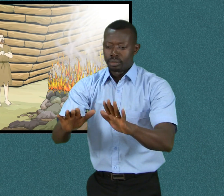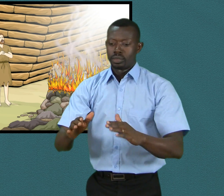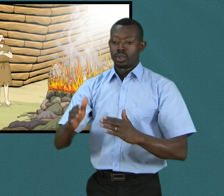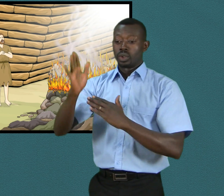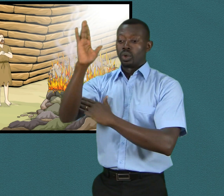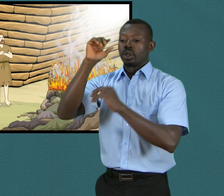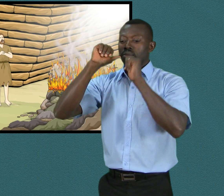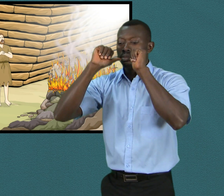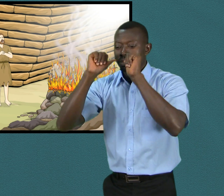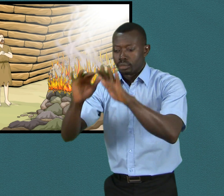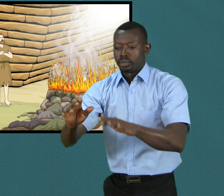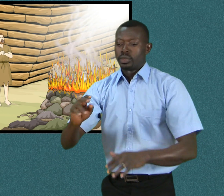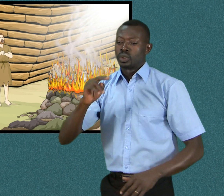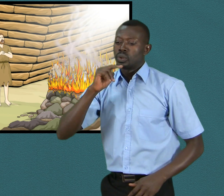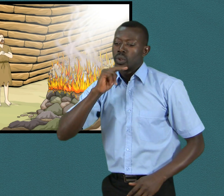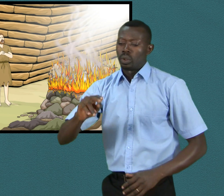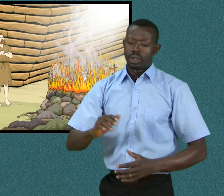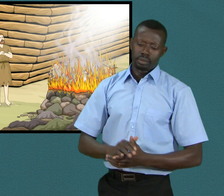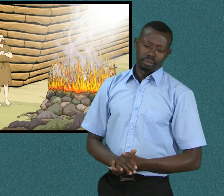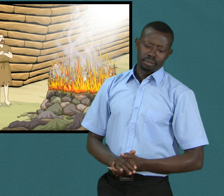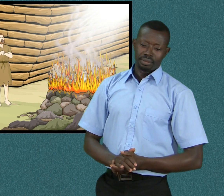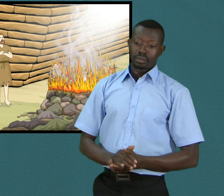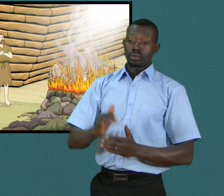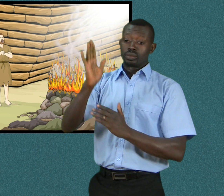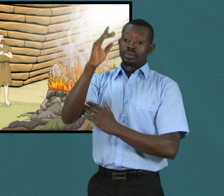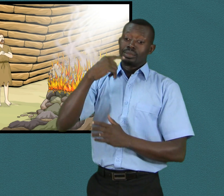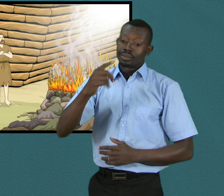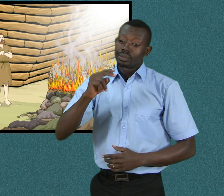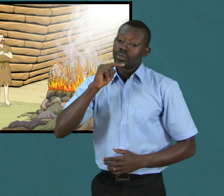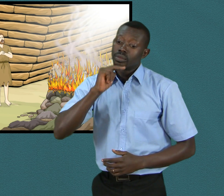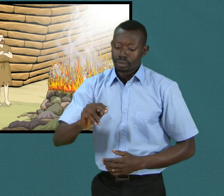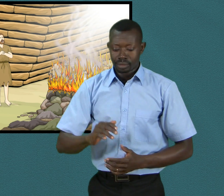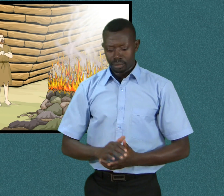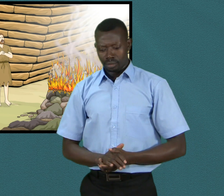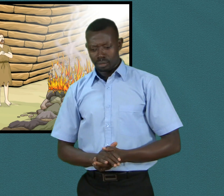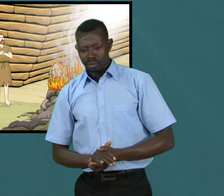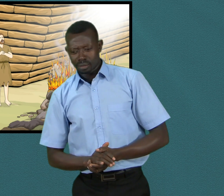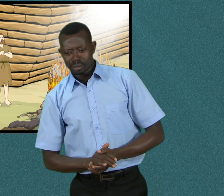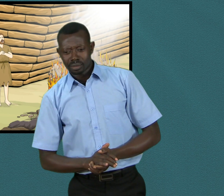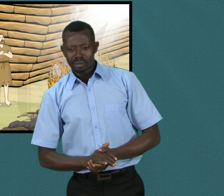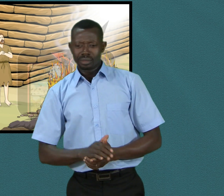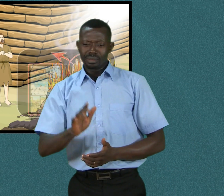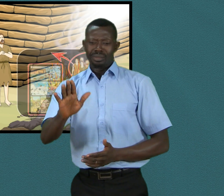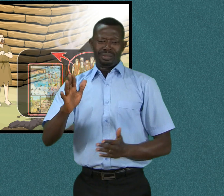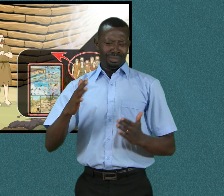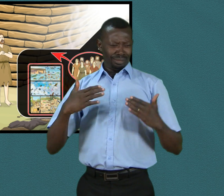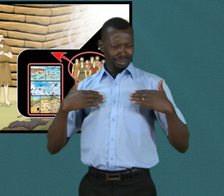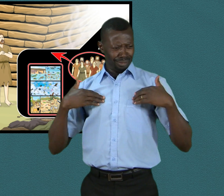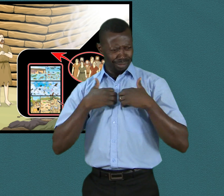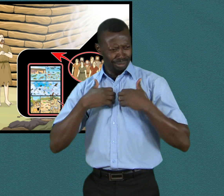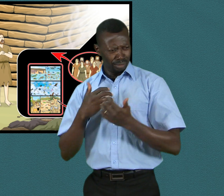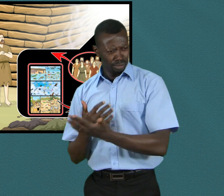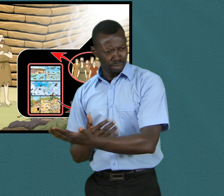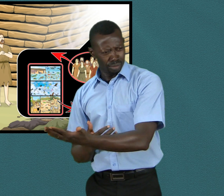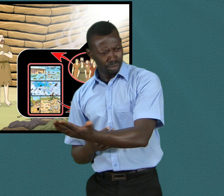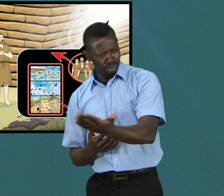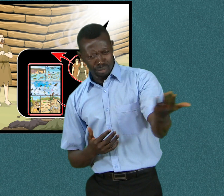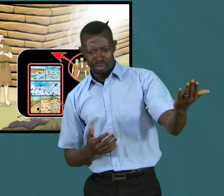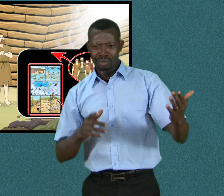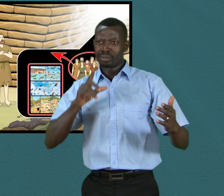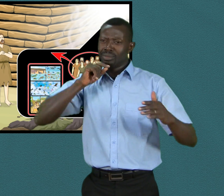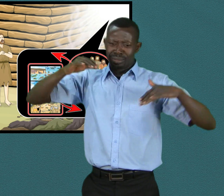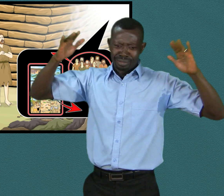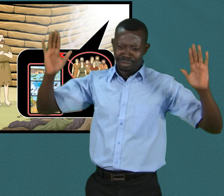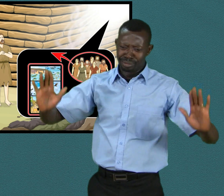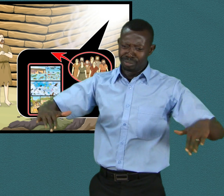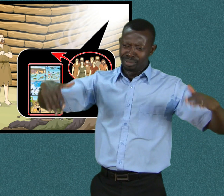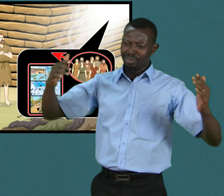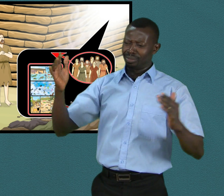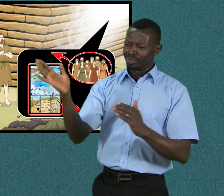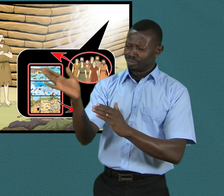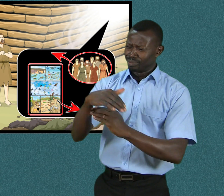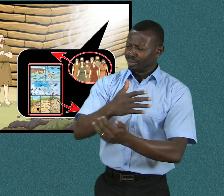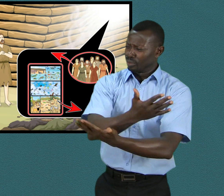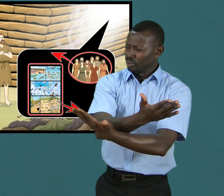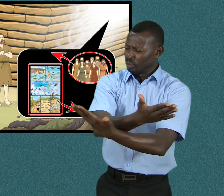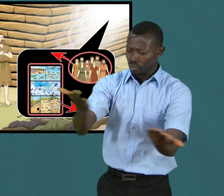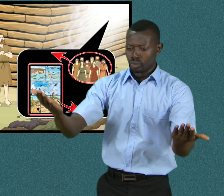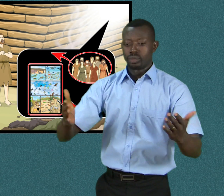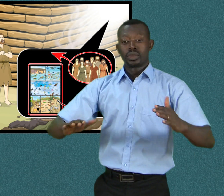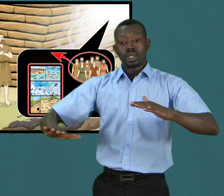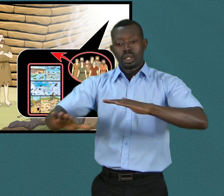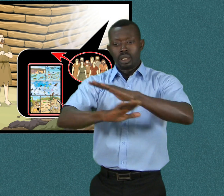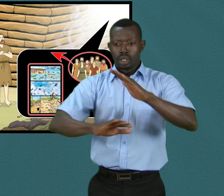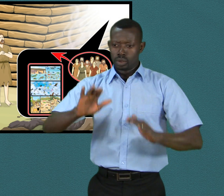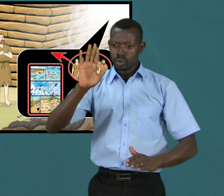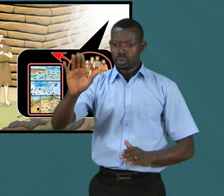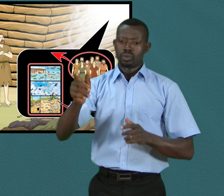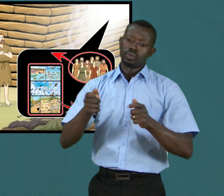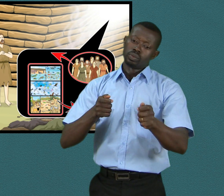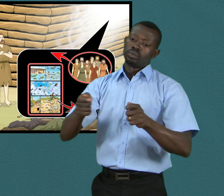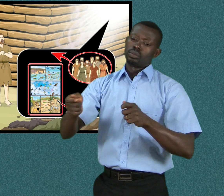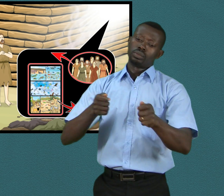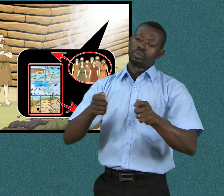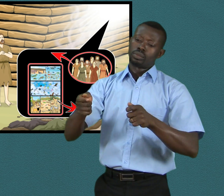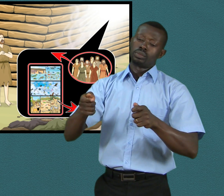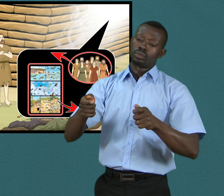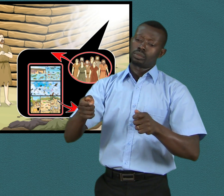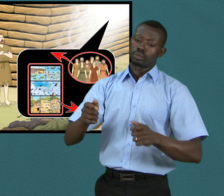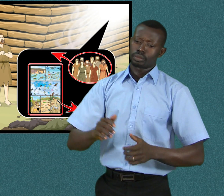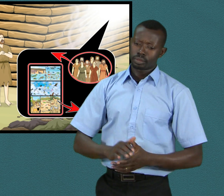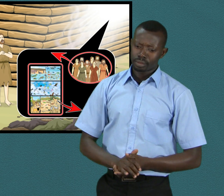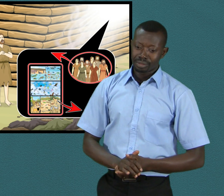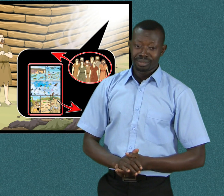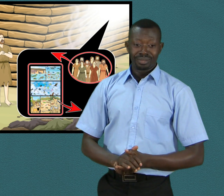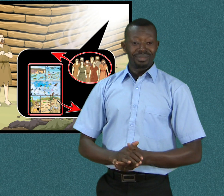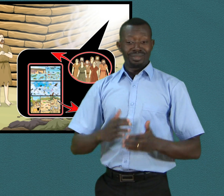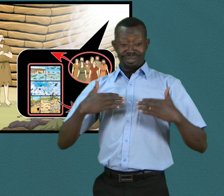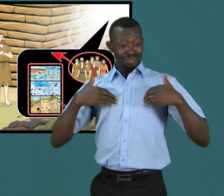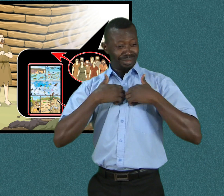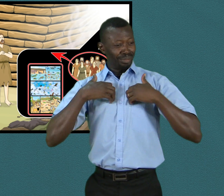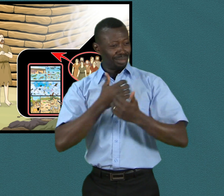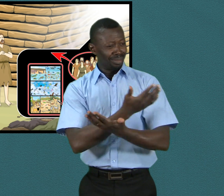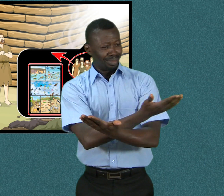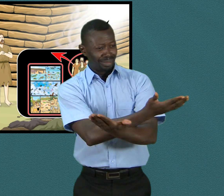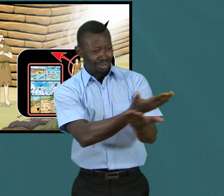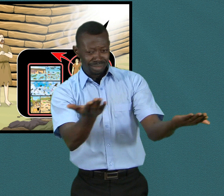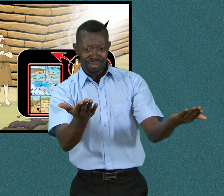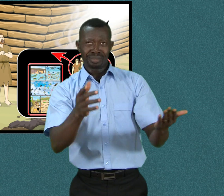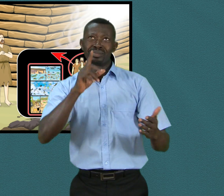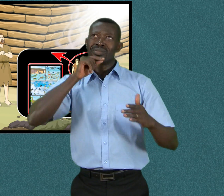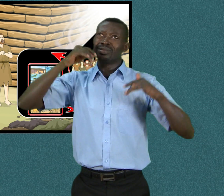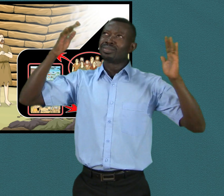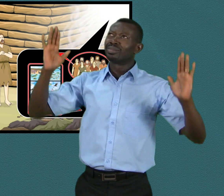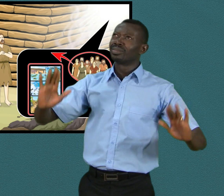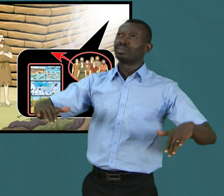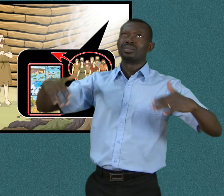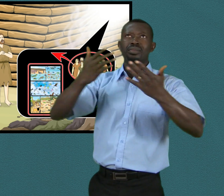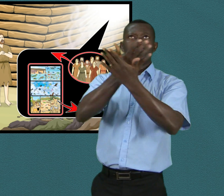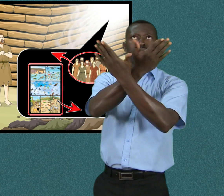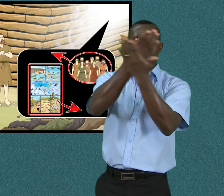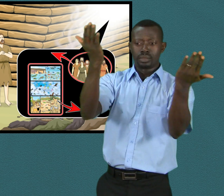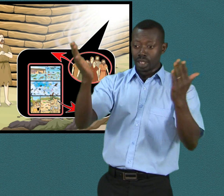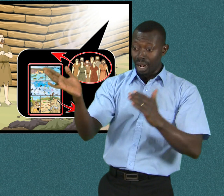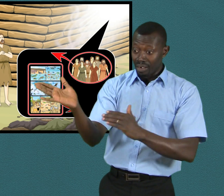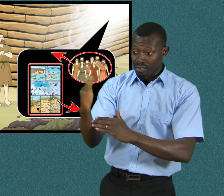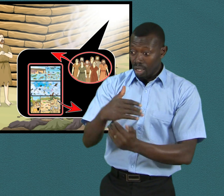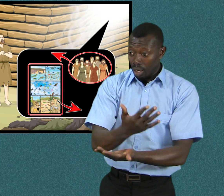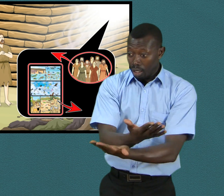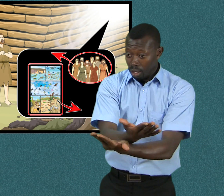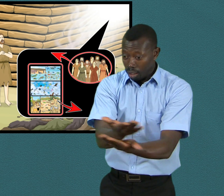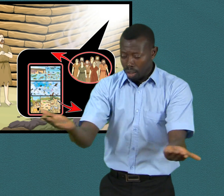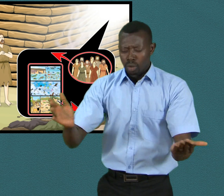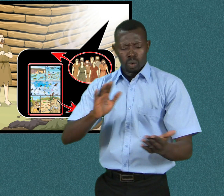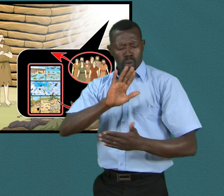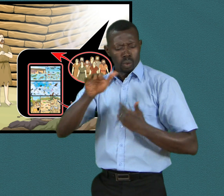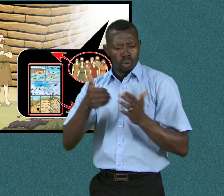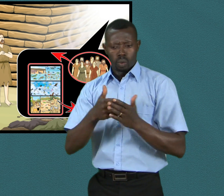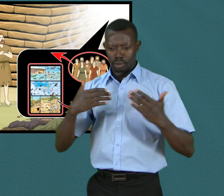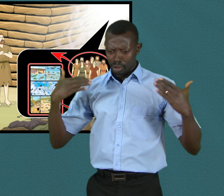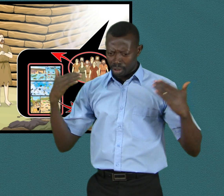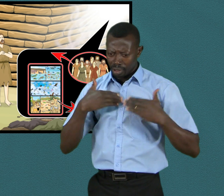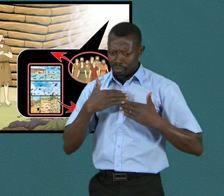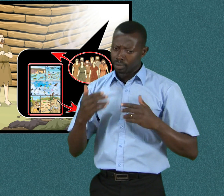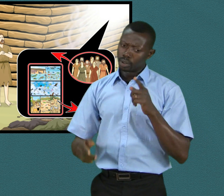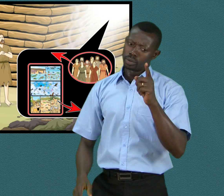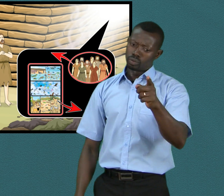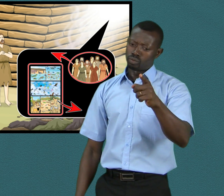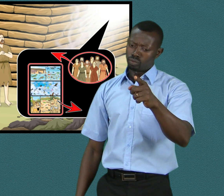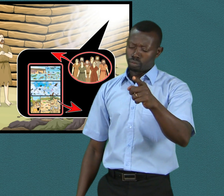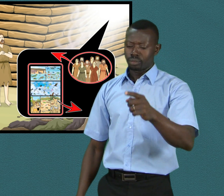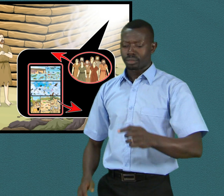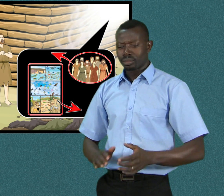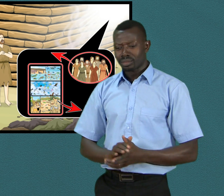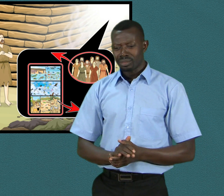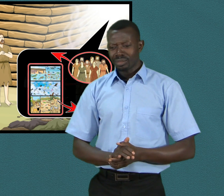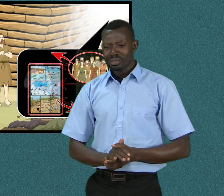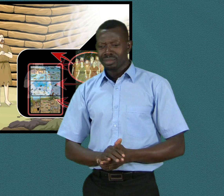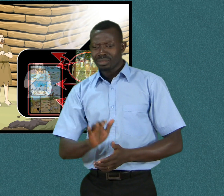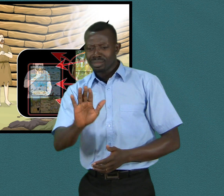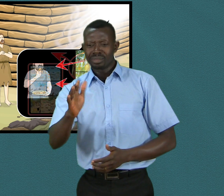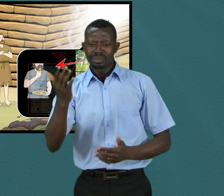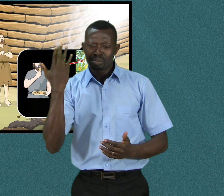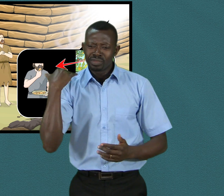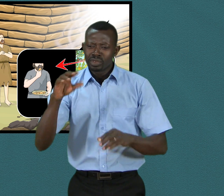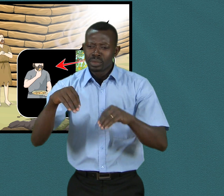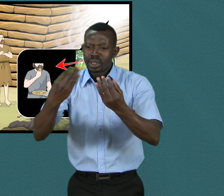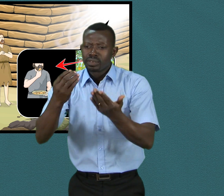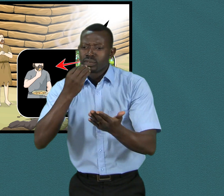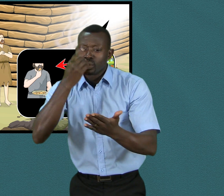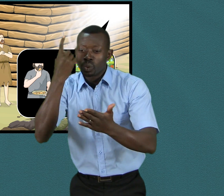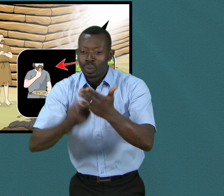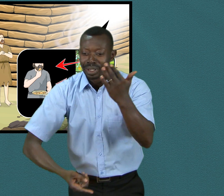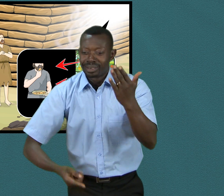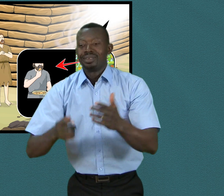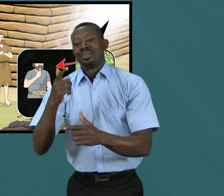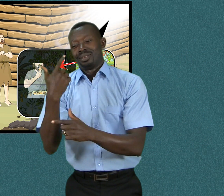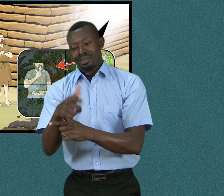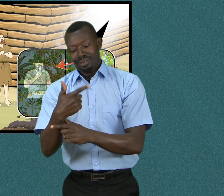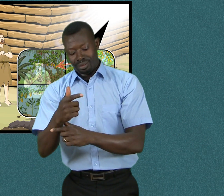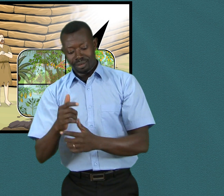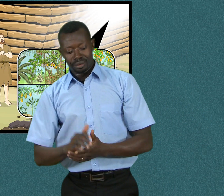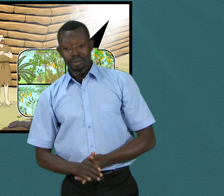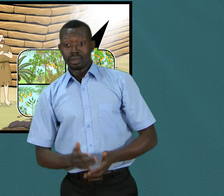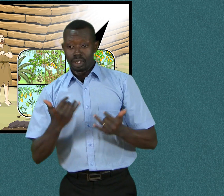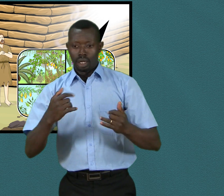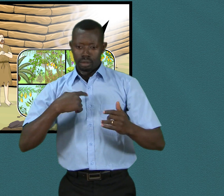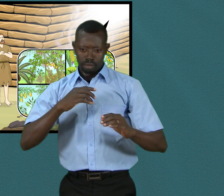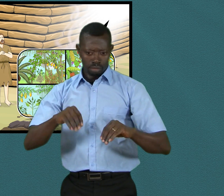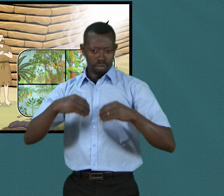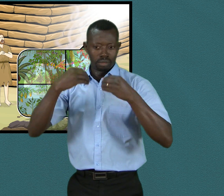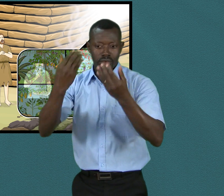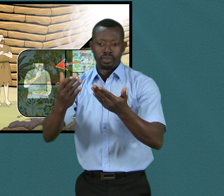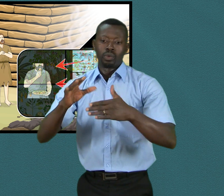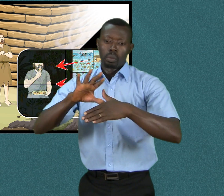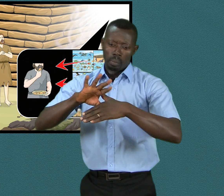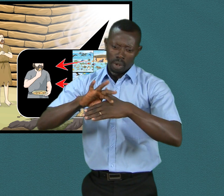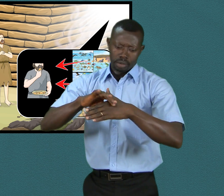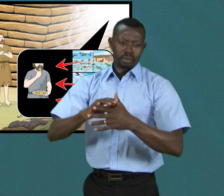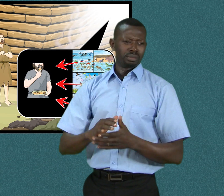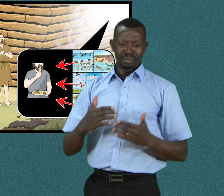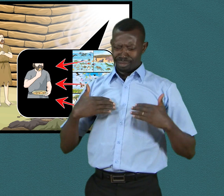The fear and dread of you will fall on every living creature on the earth, every bird of the air, every creature that crawls on the ground, and all the fish of the sea. They are delivered into your hand.